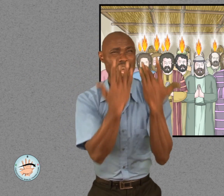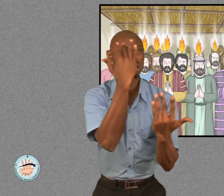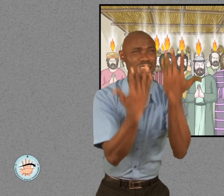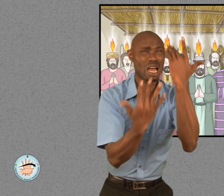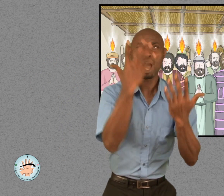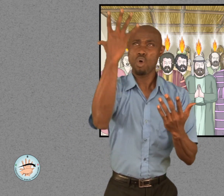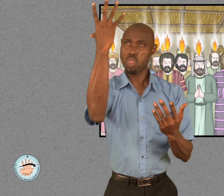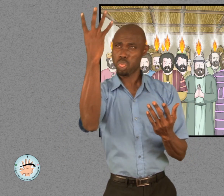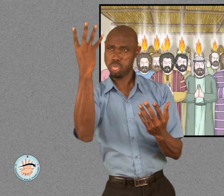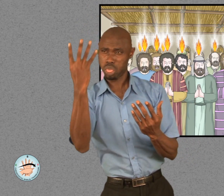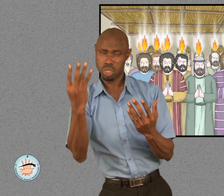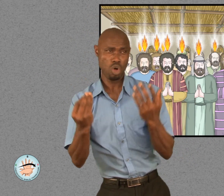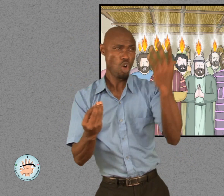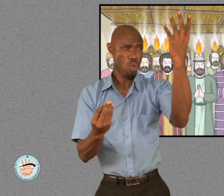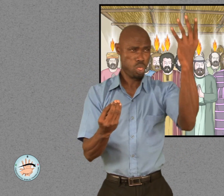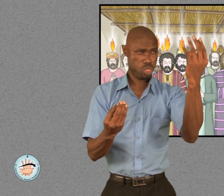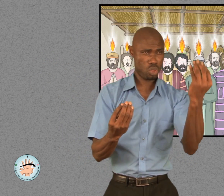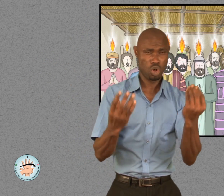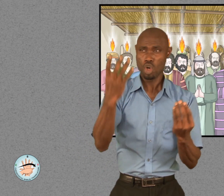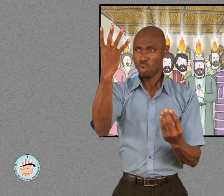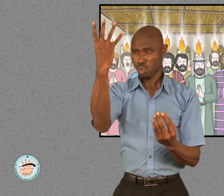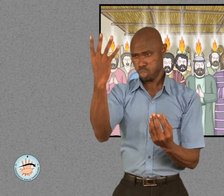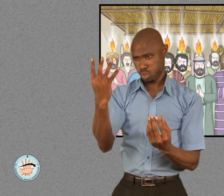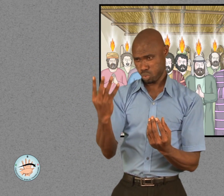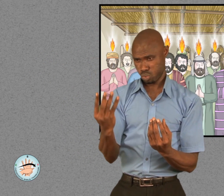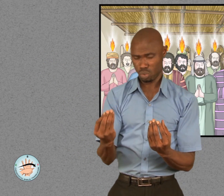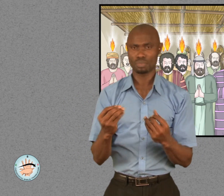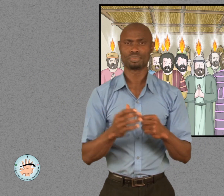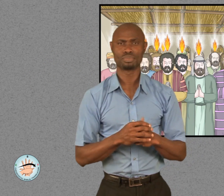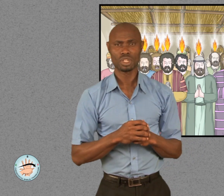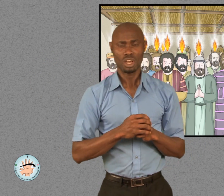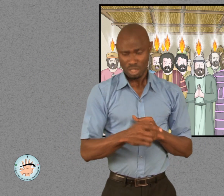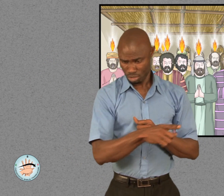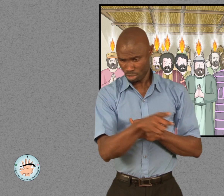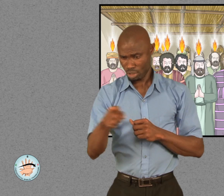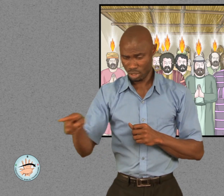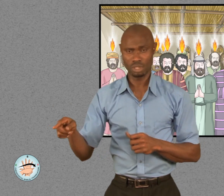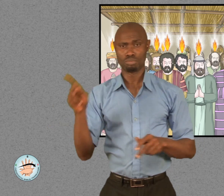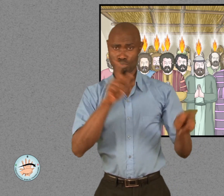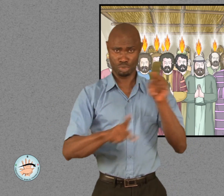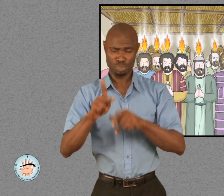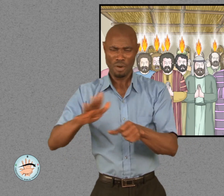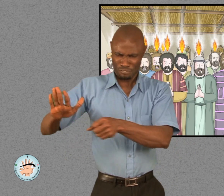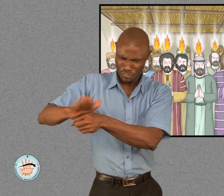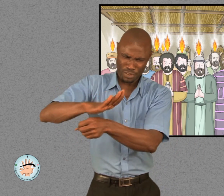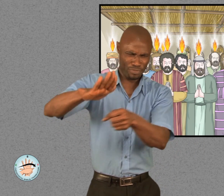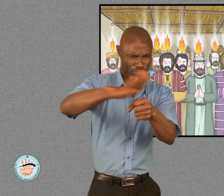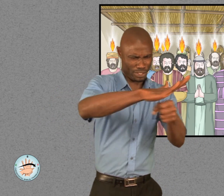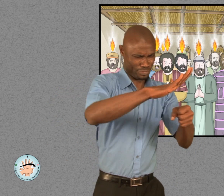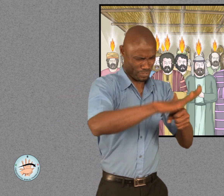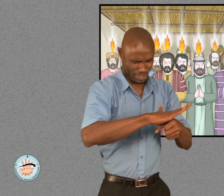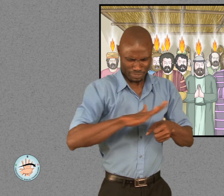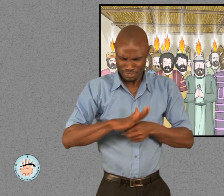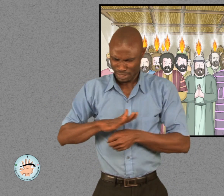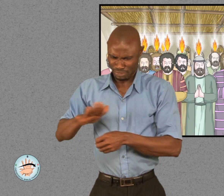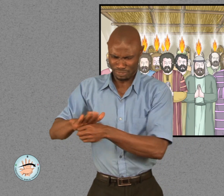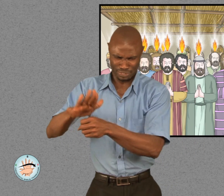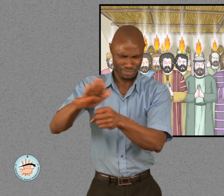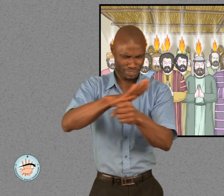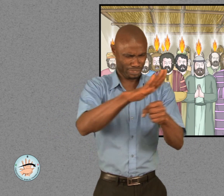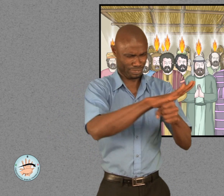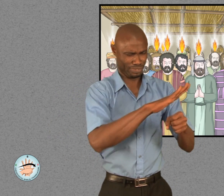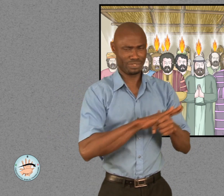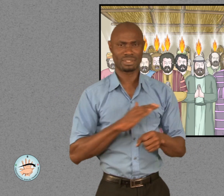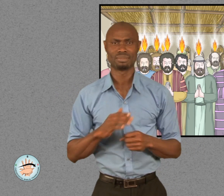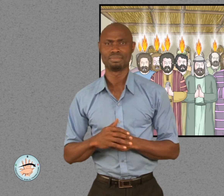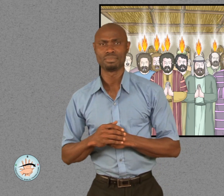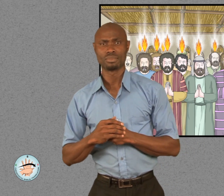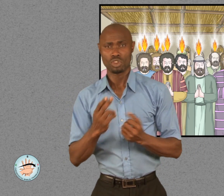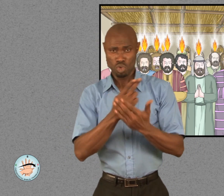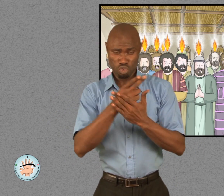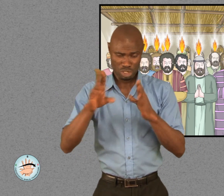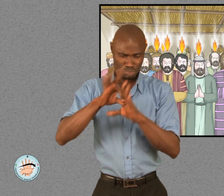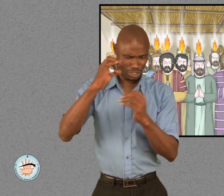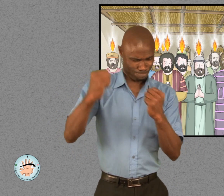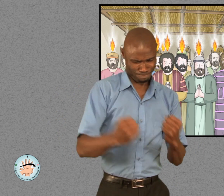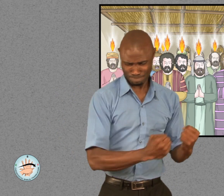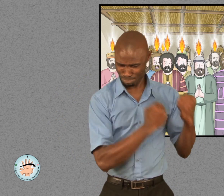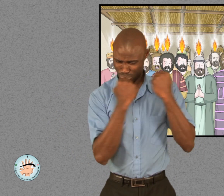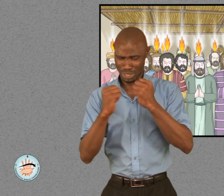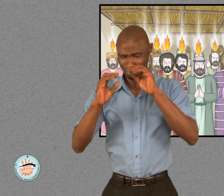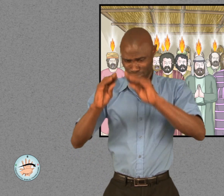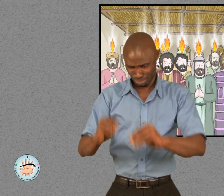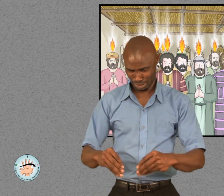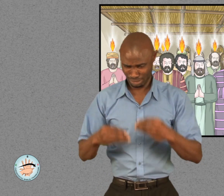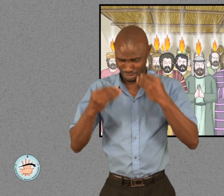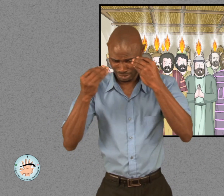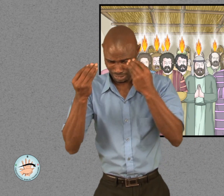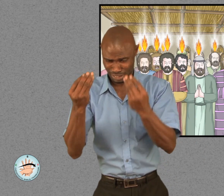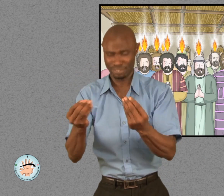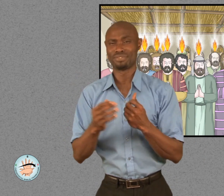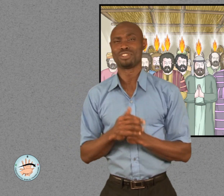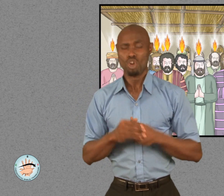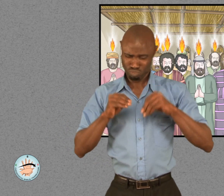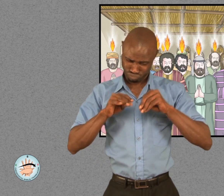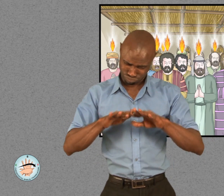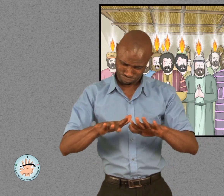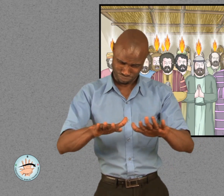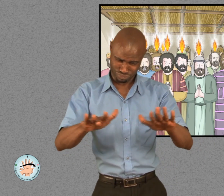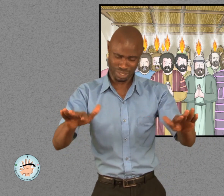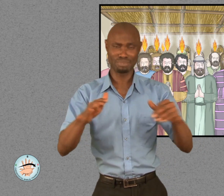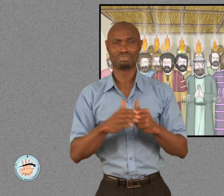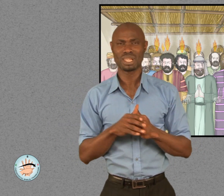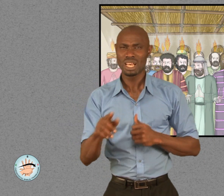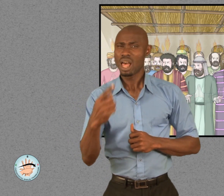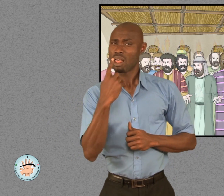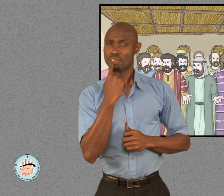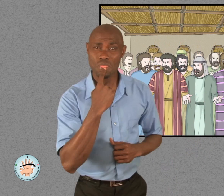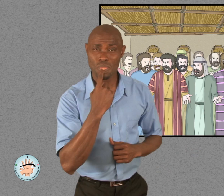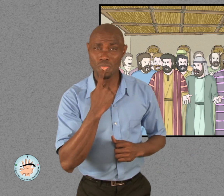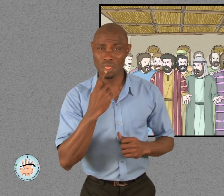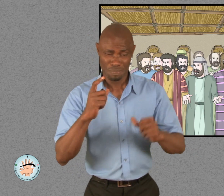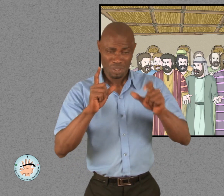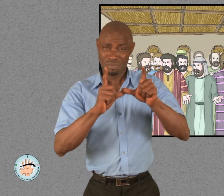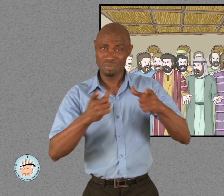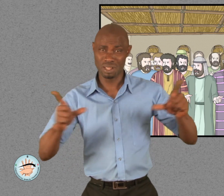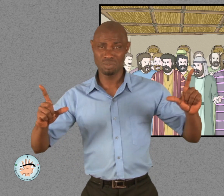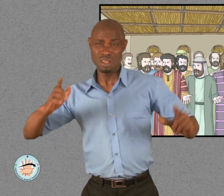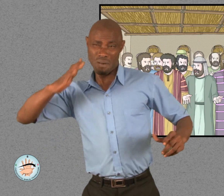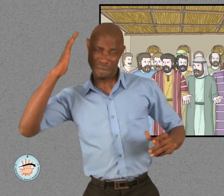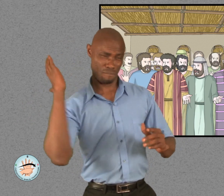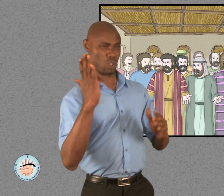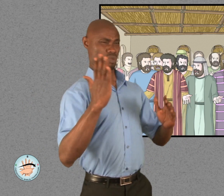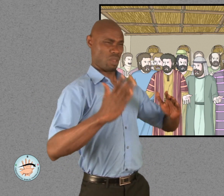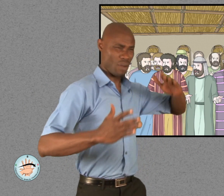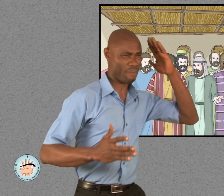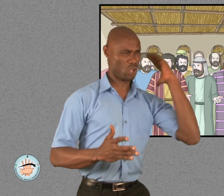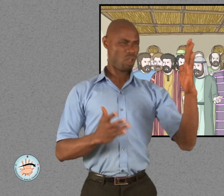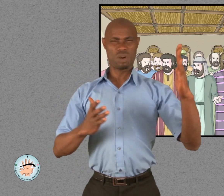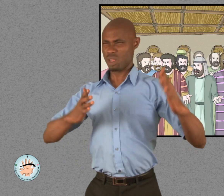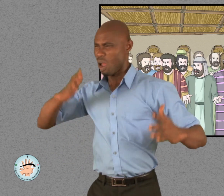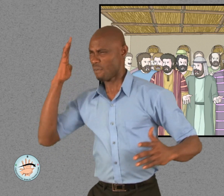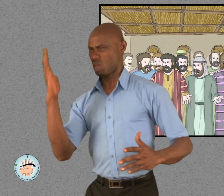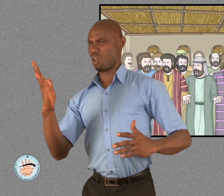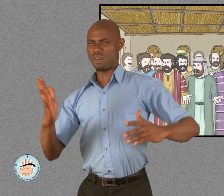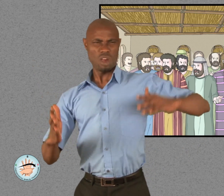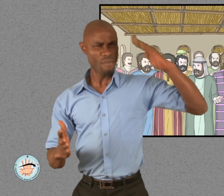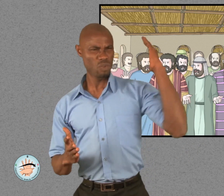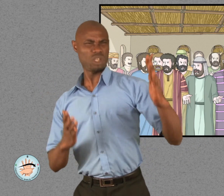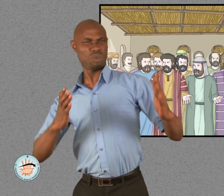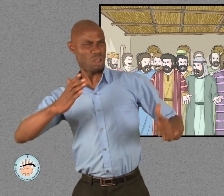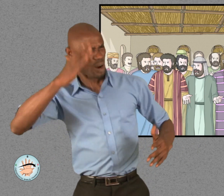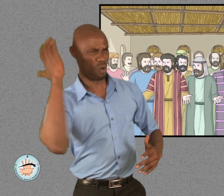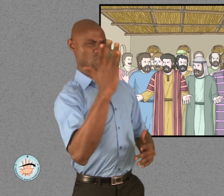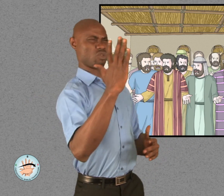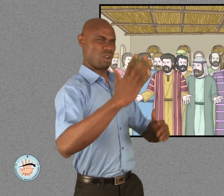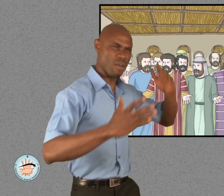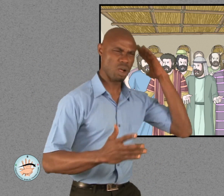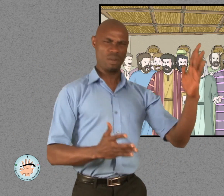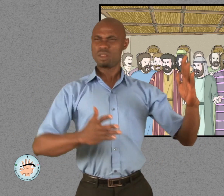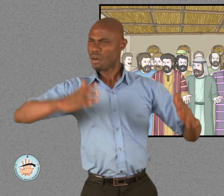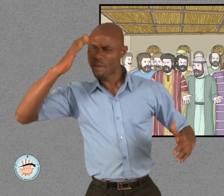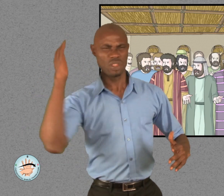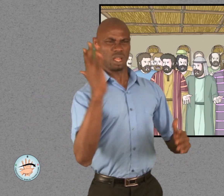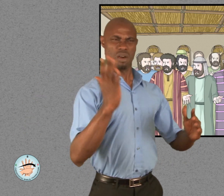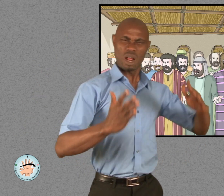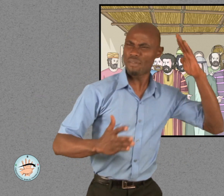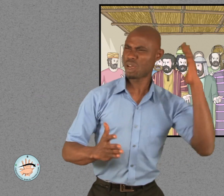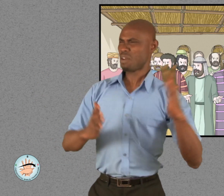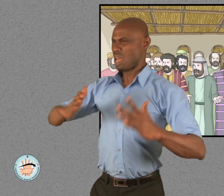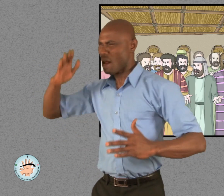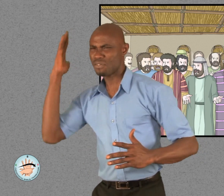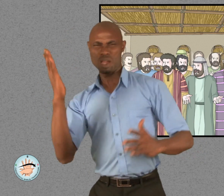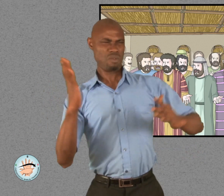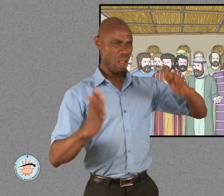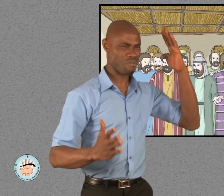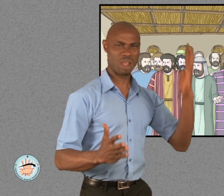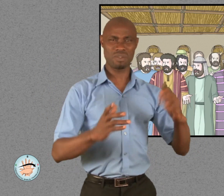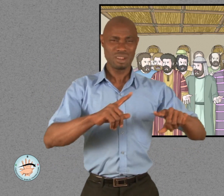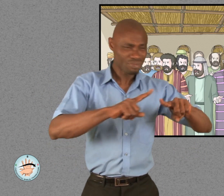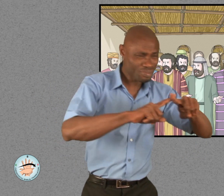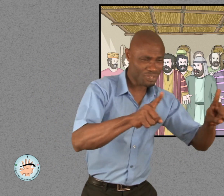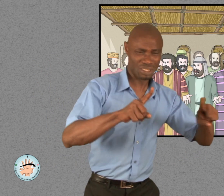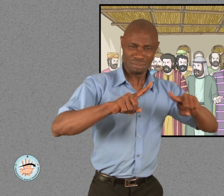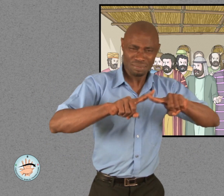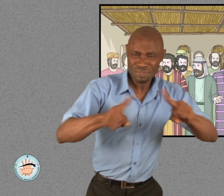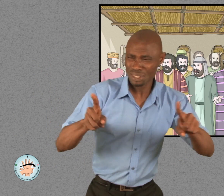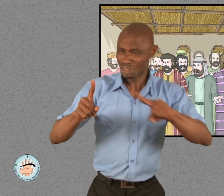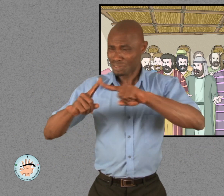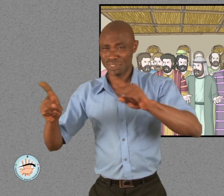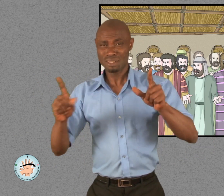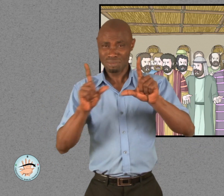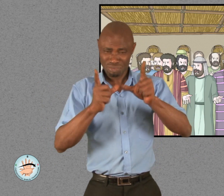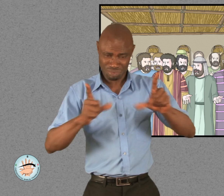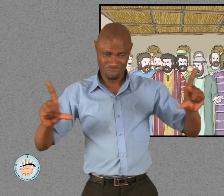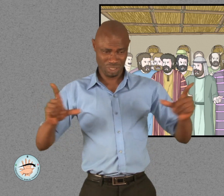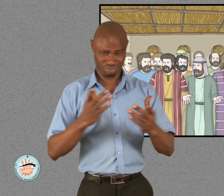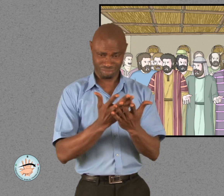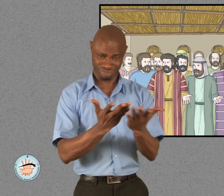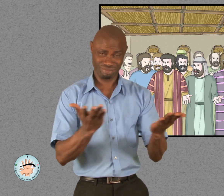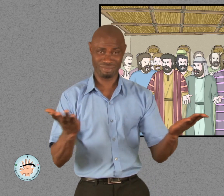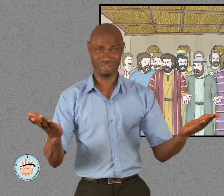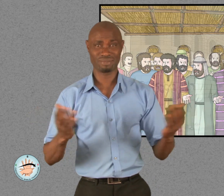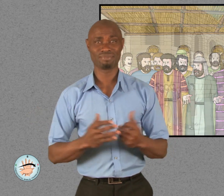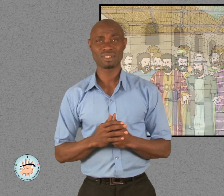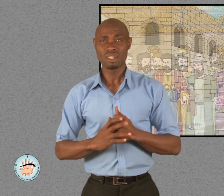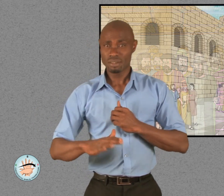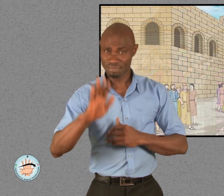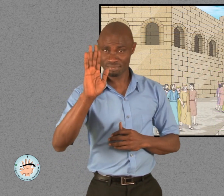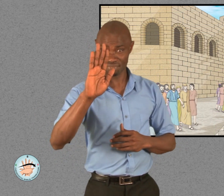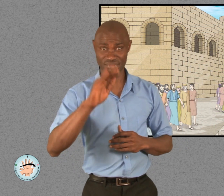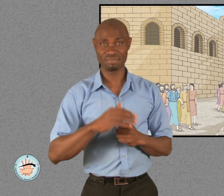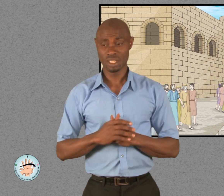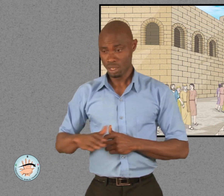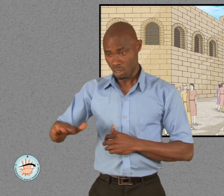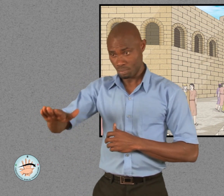And they were all filled with the Holy Spirit and began to speak in other tongues as the Spirit enabled them.